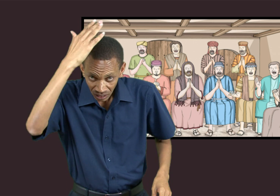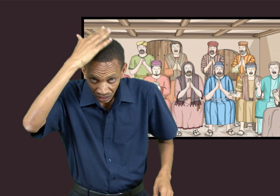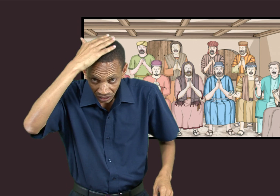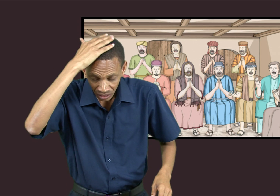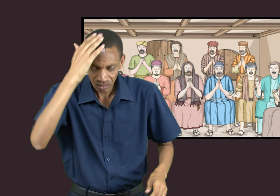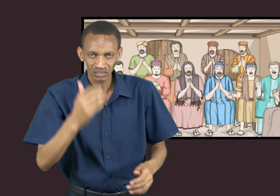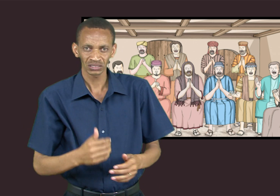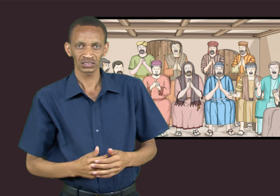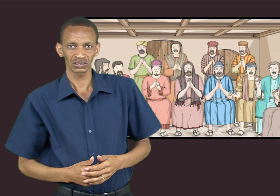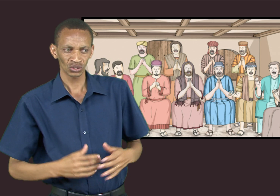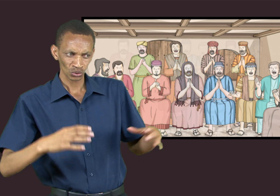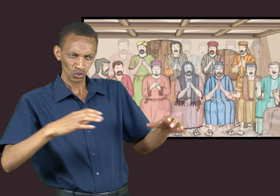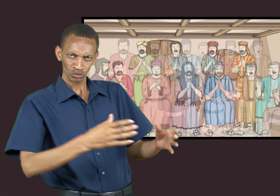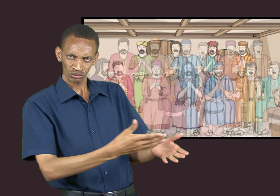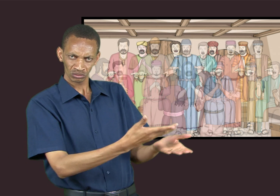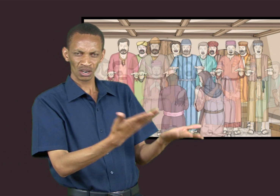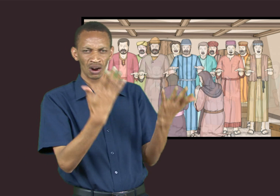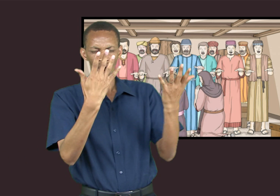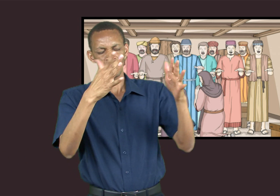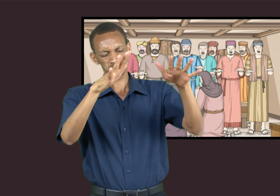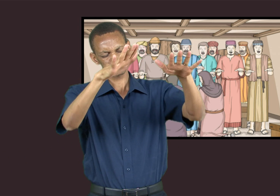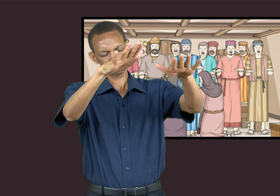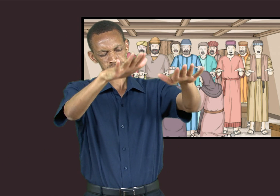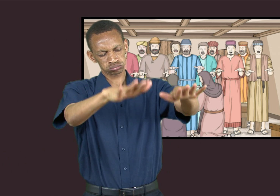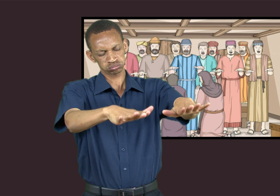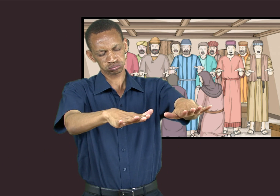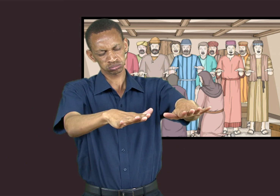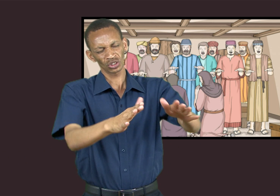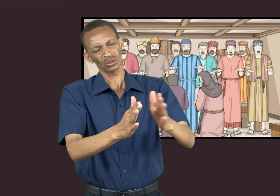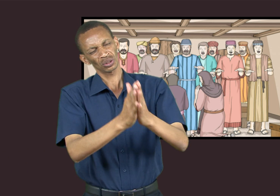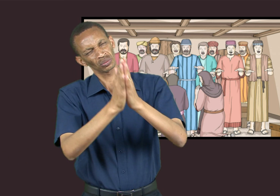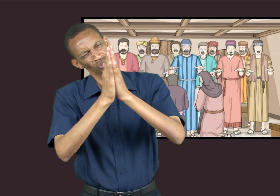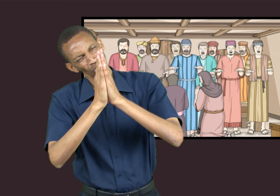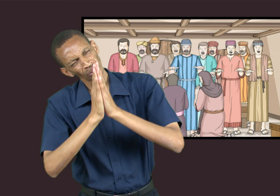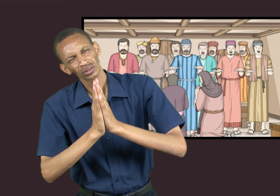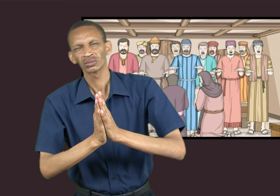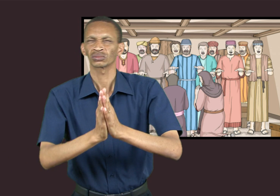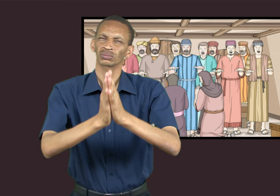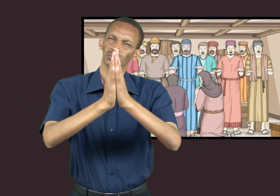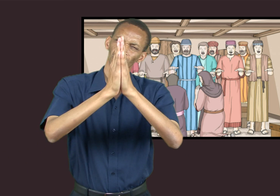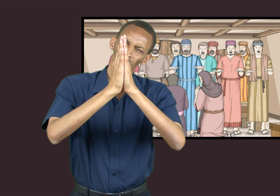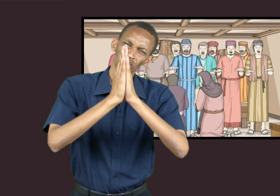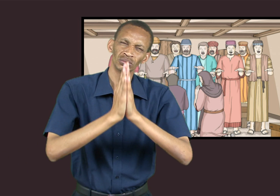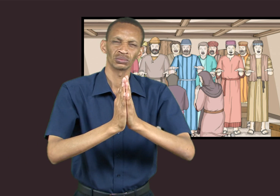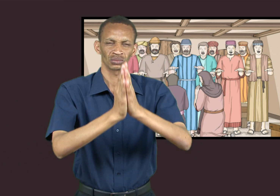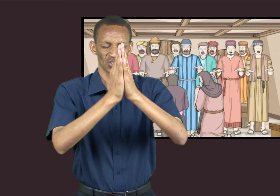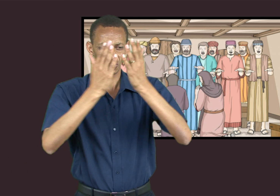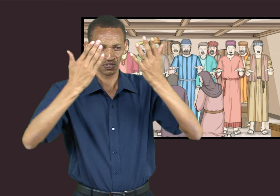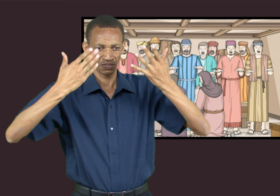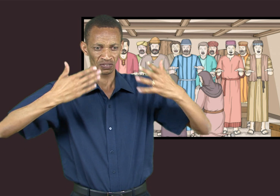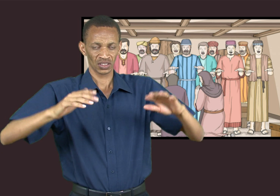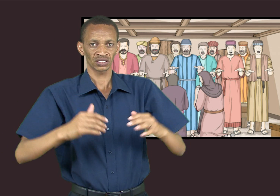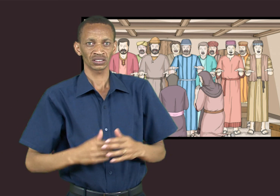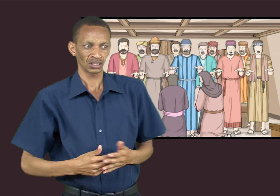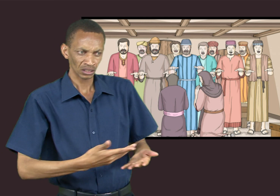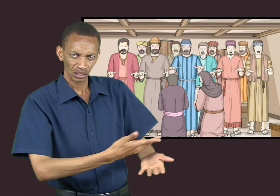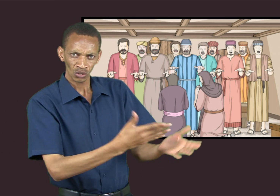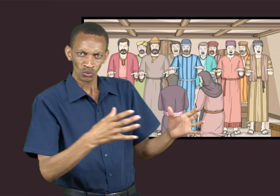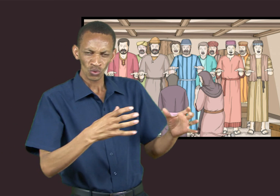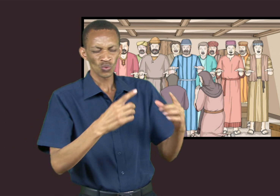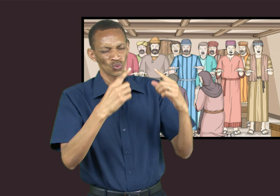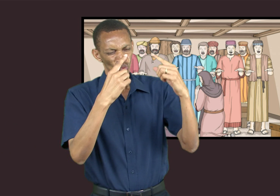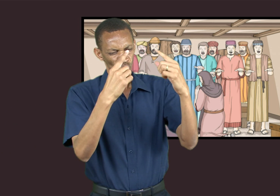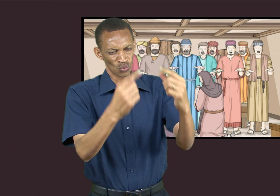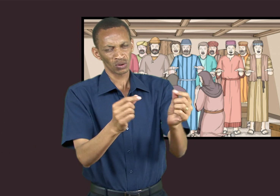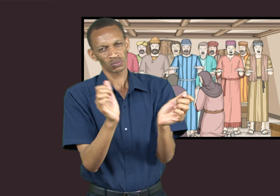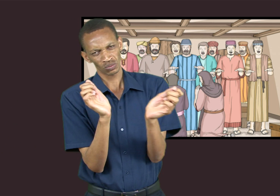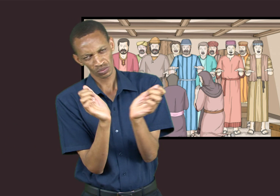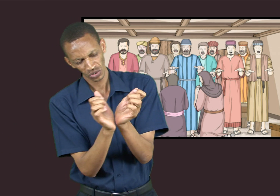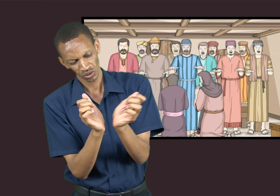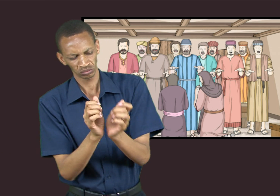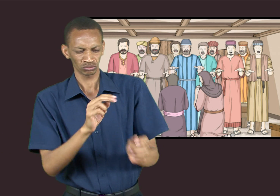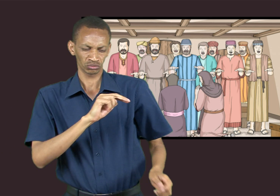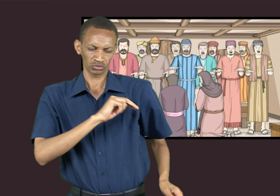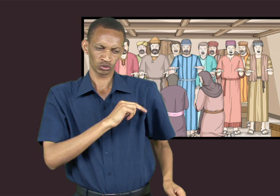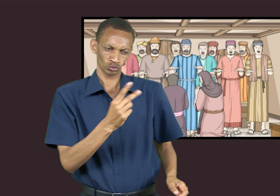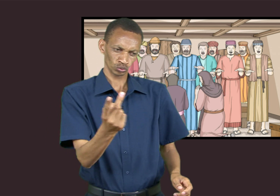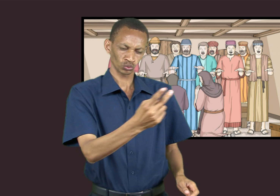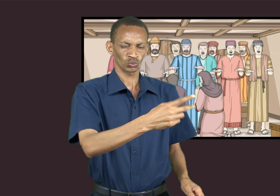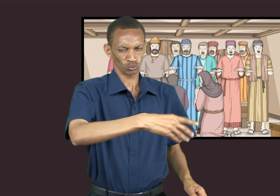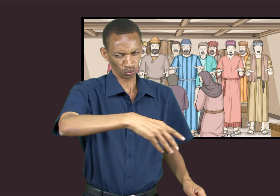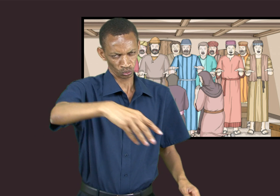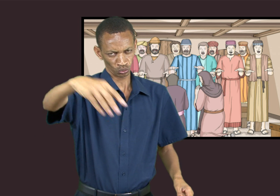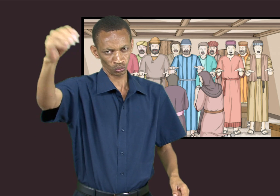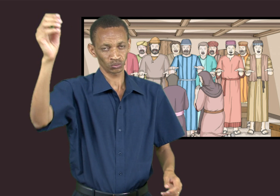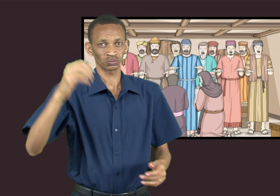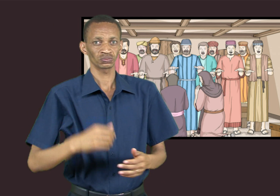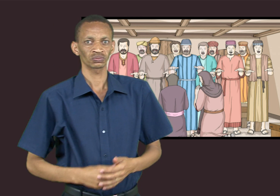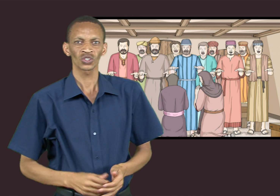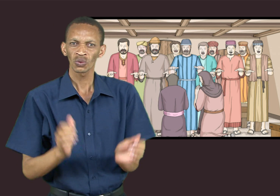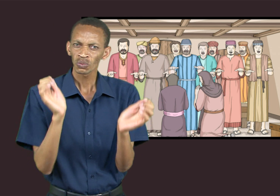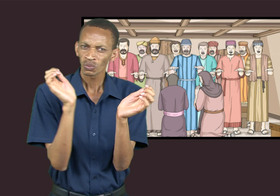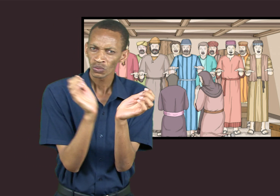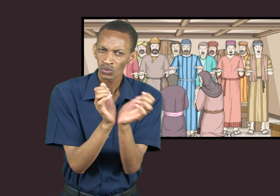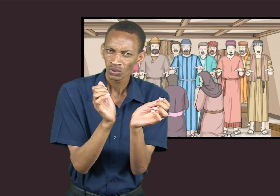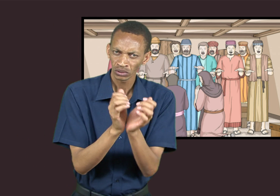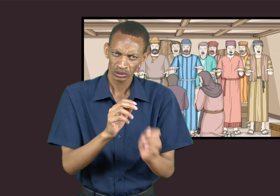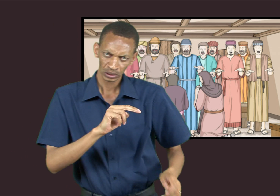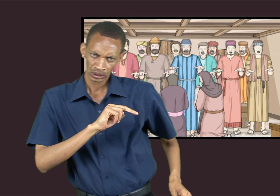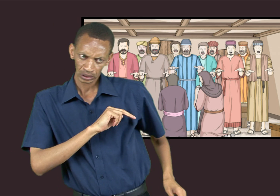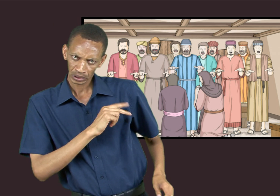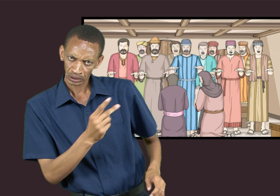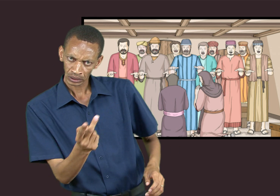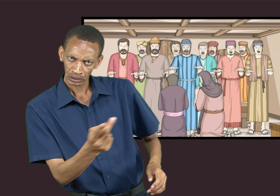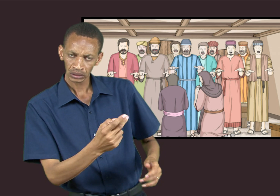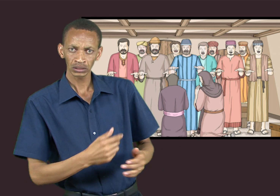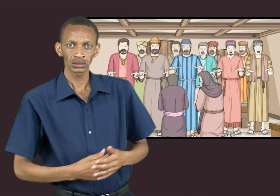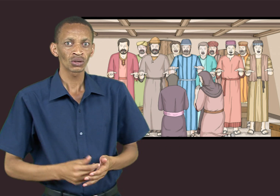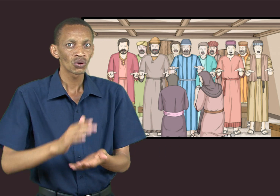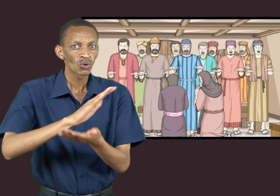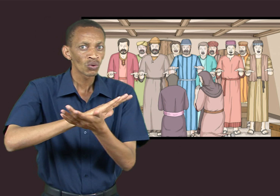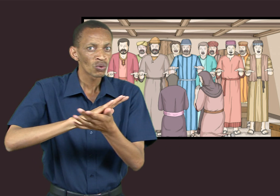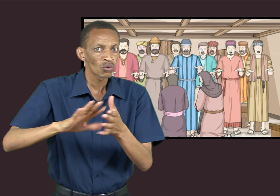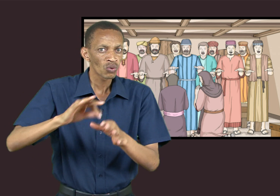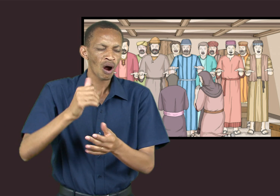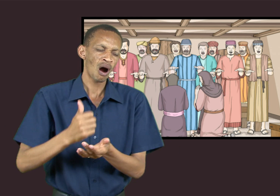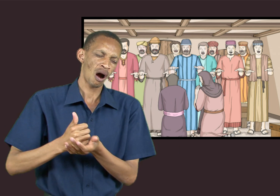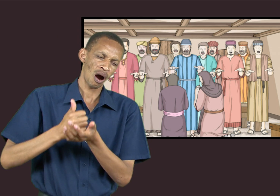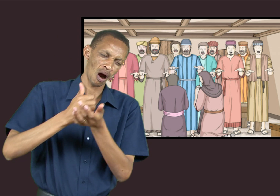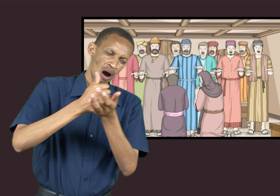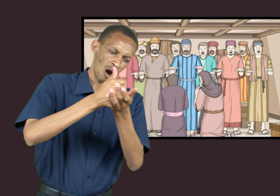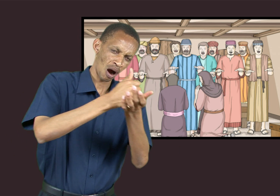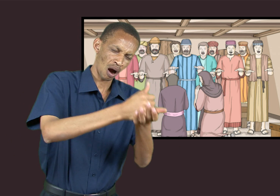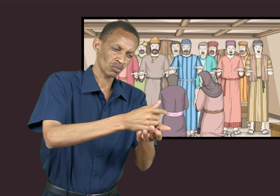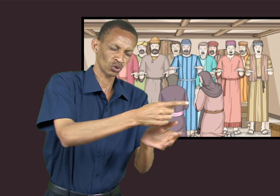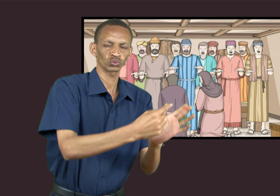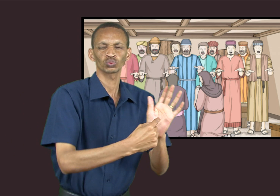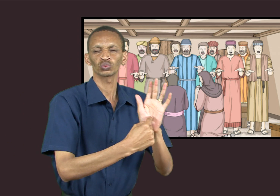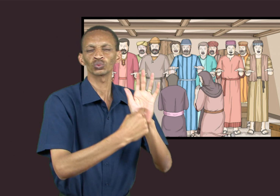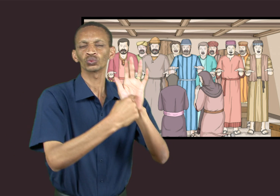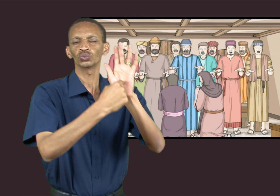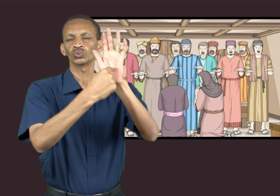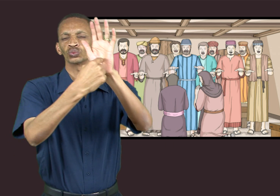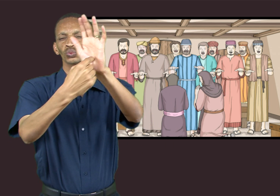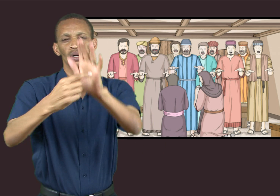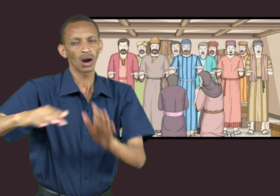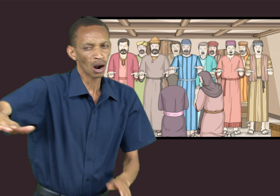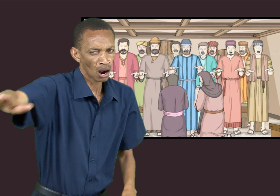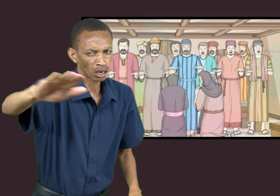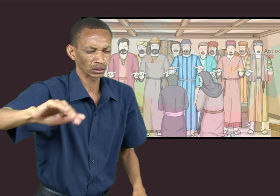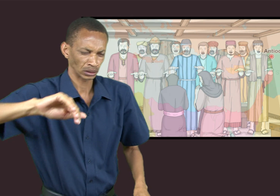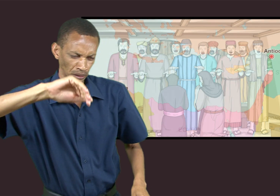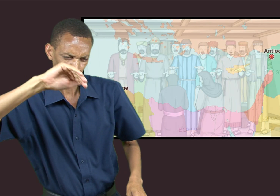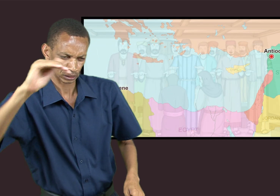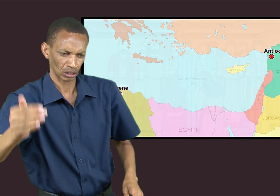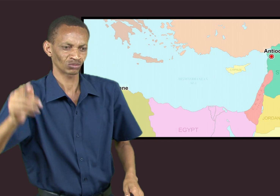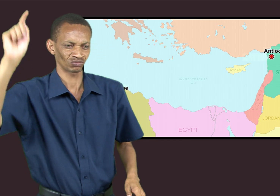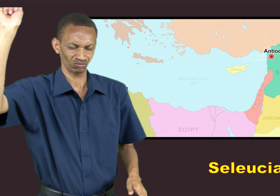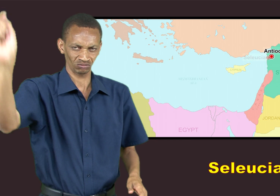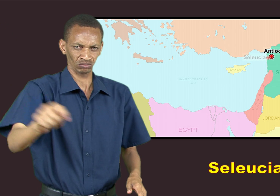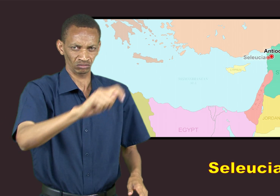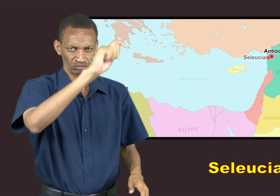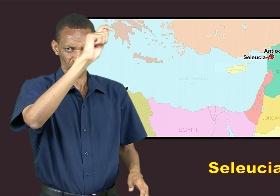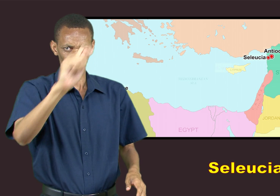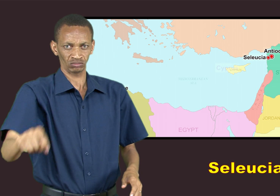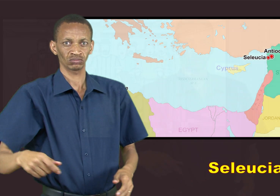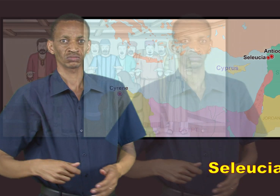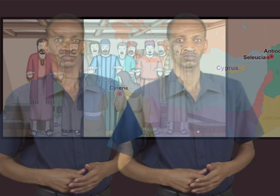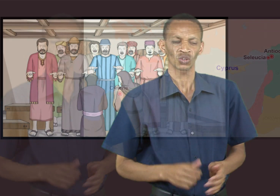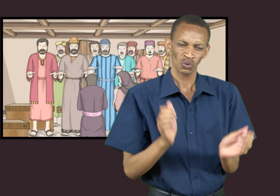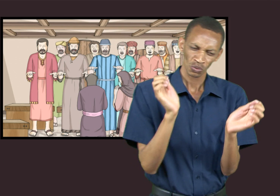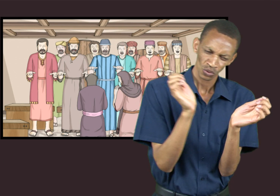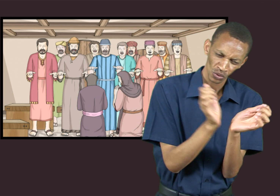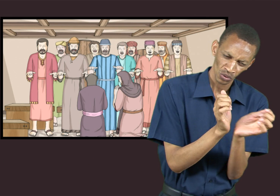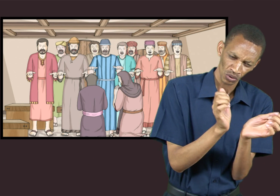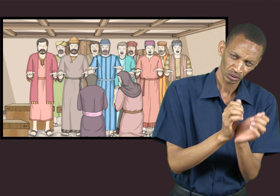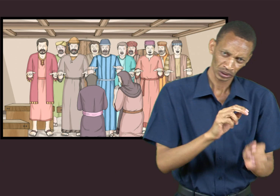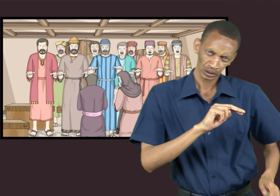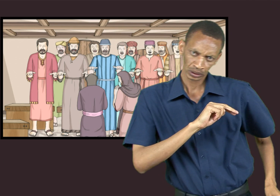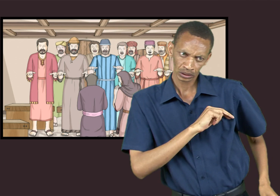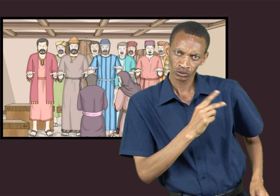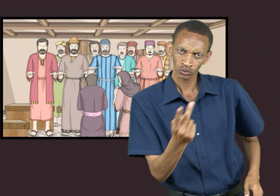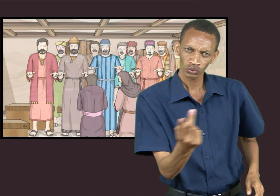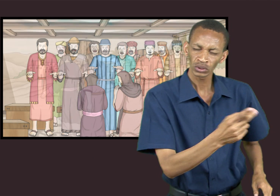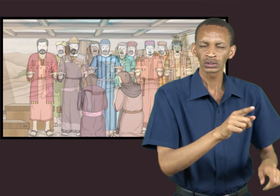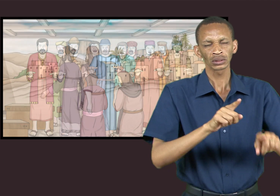And after they had fasted and prayed, they laid their hands on them and sent them off.